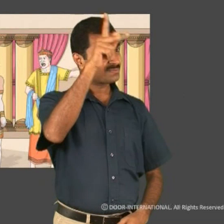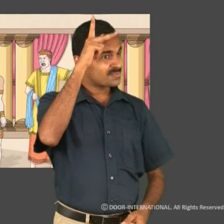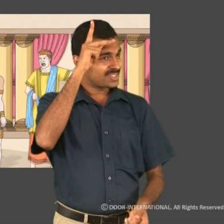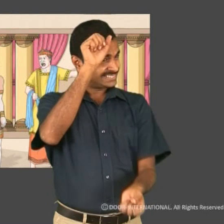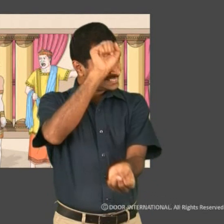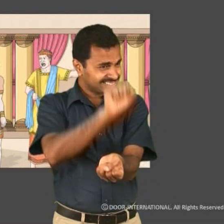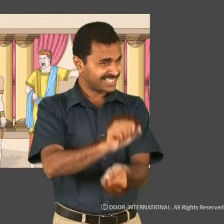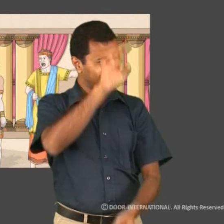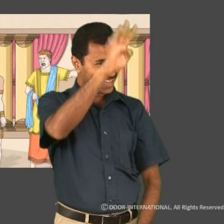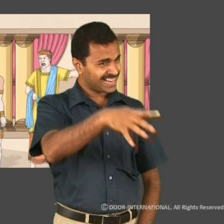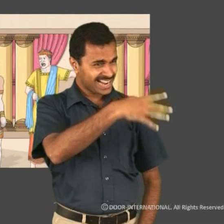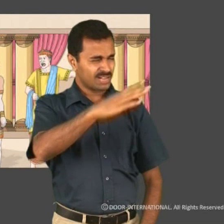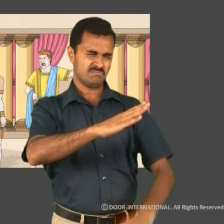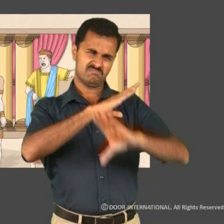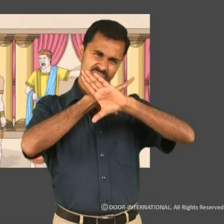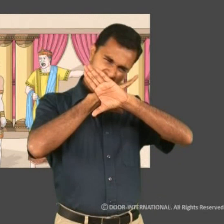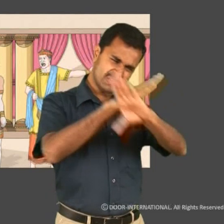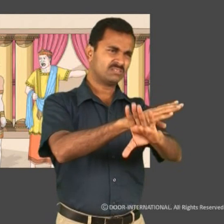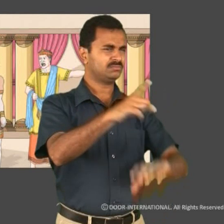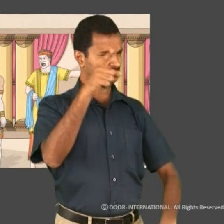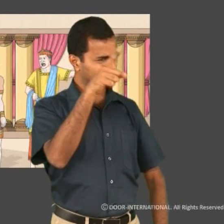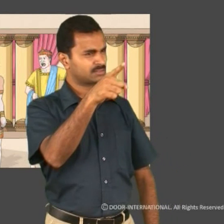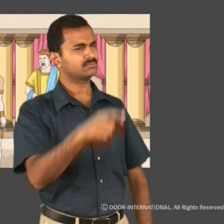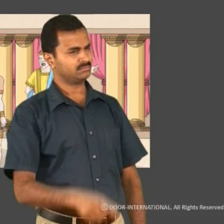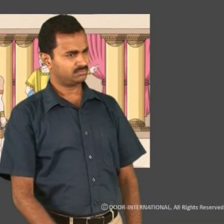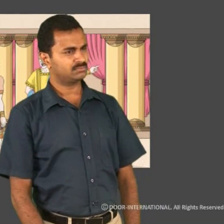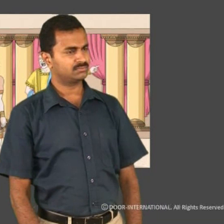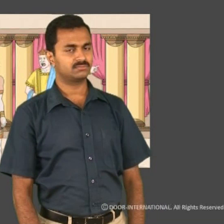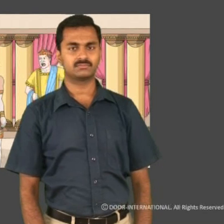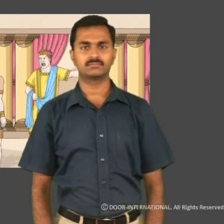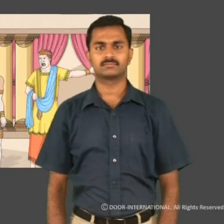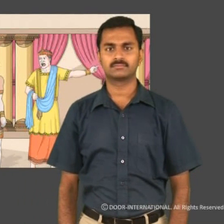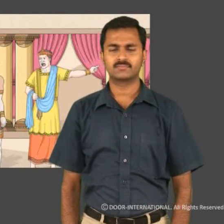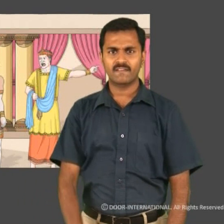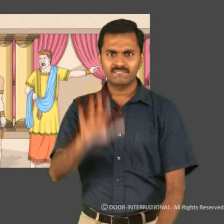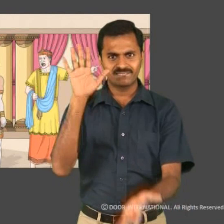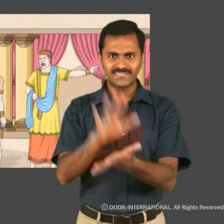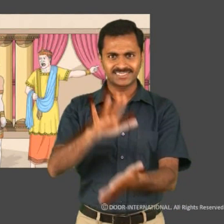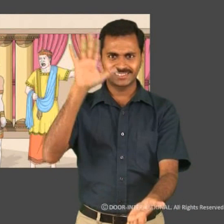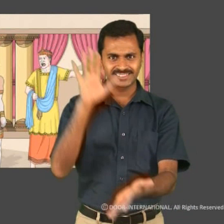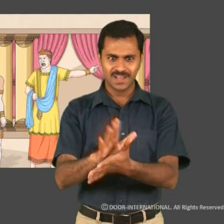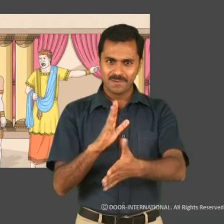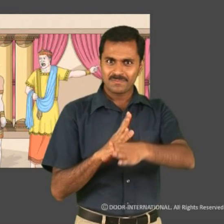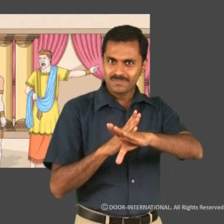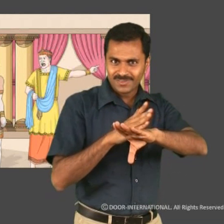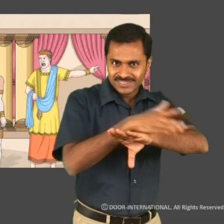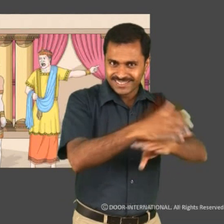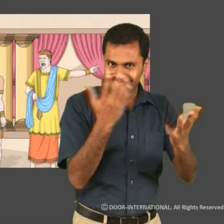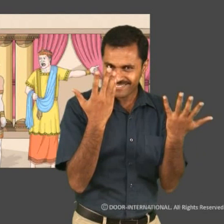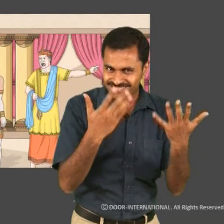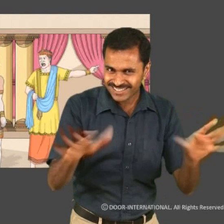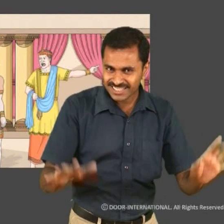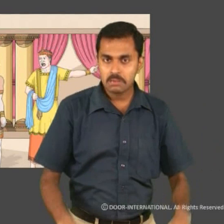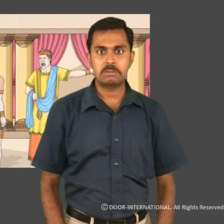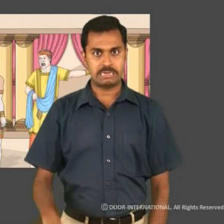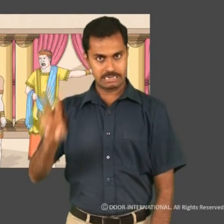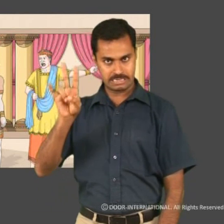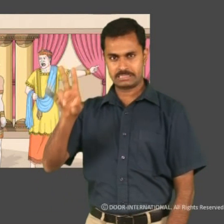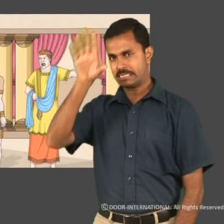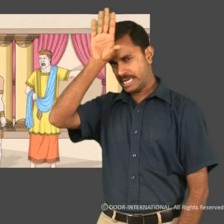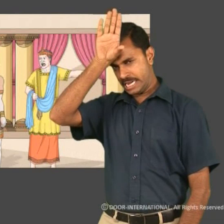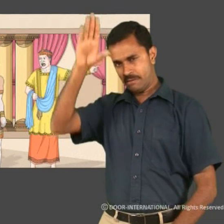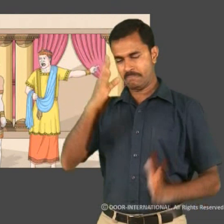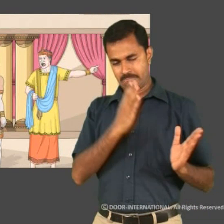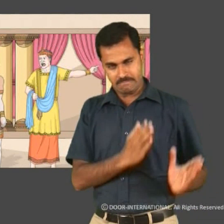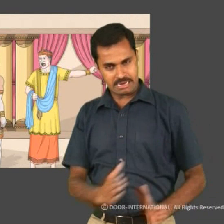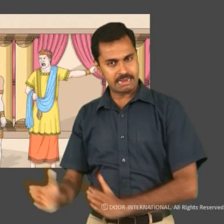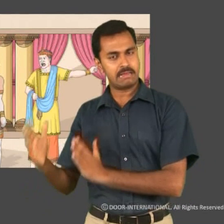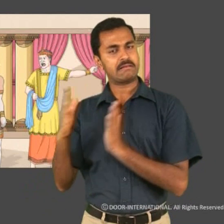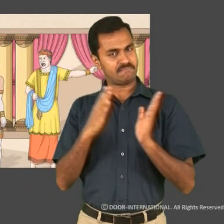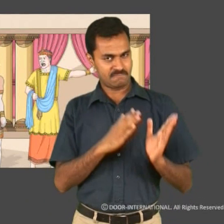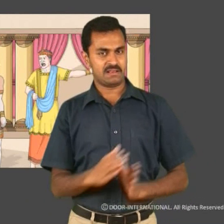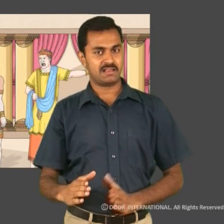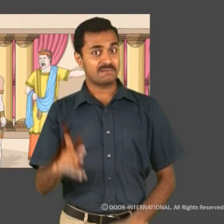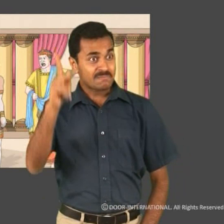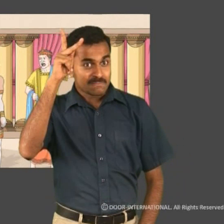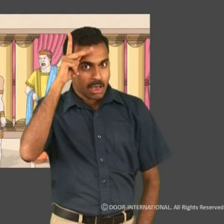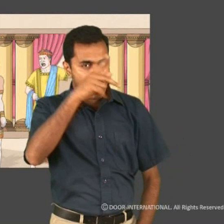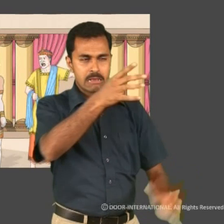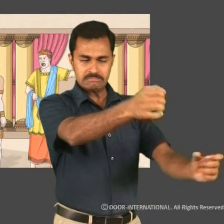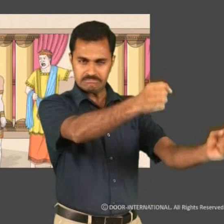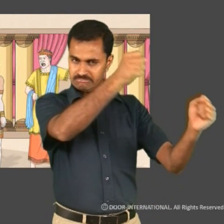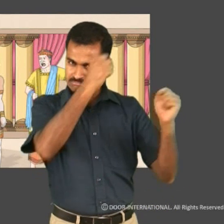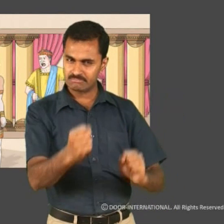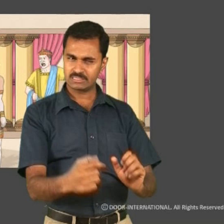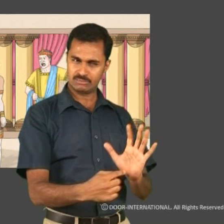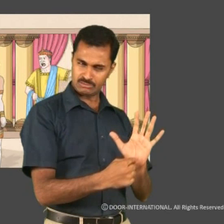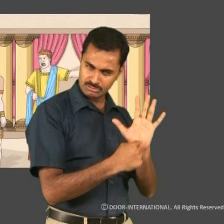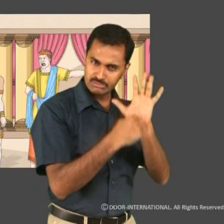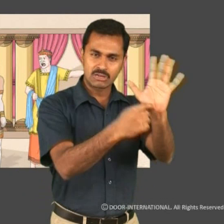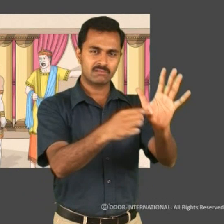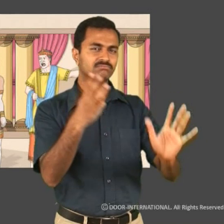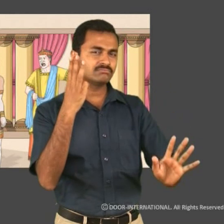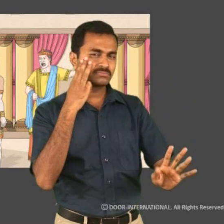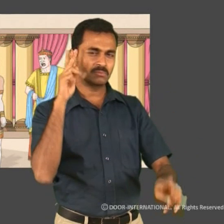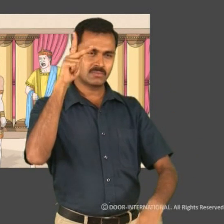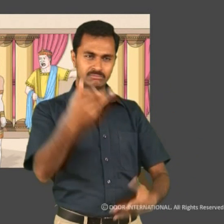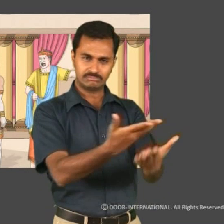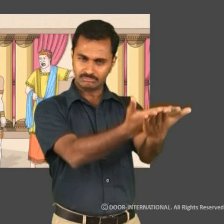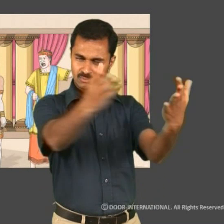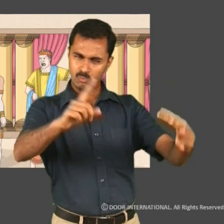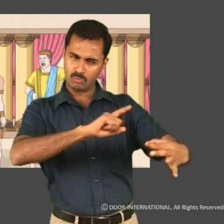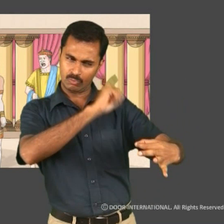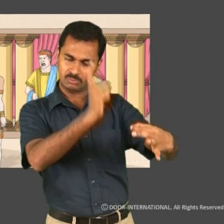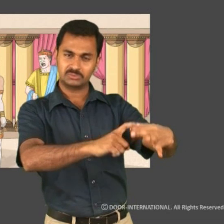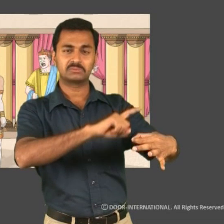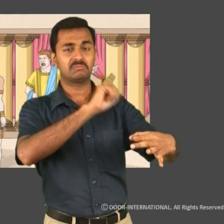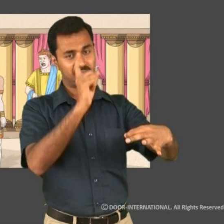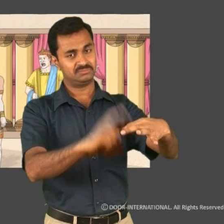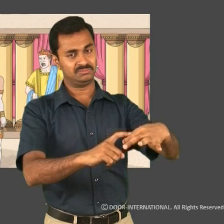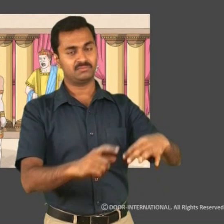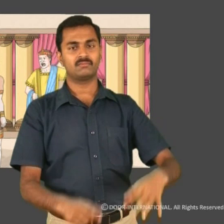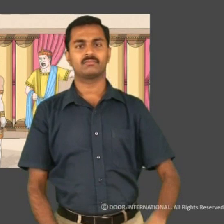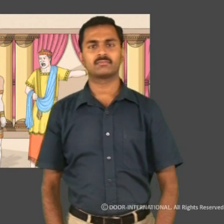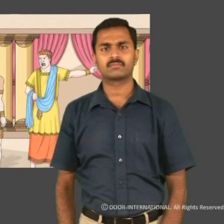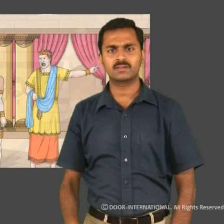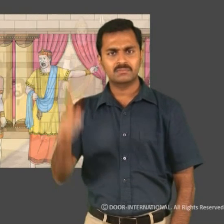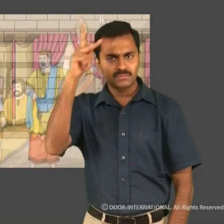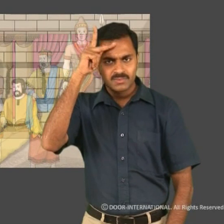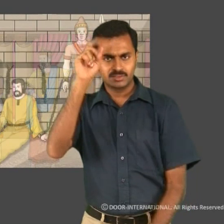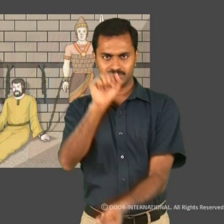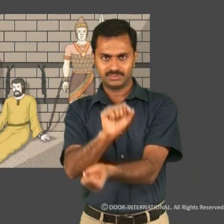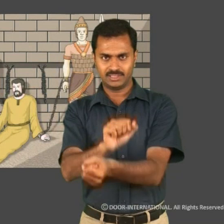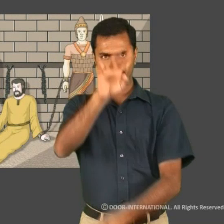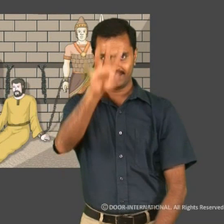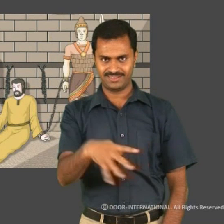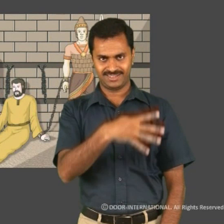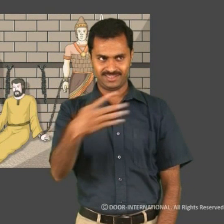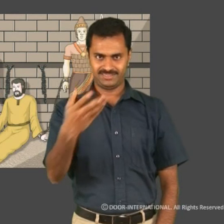Herod intended to bring him out to the people after the Passover.